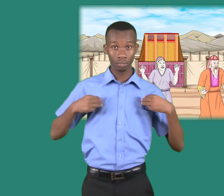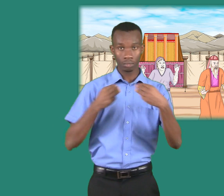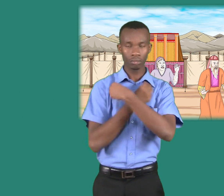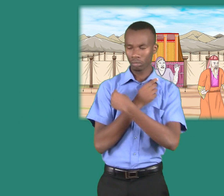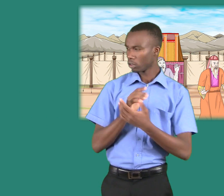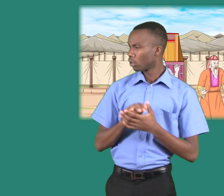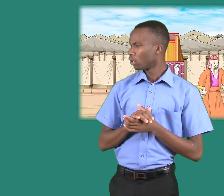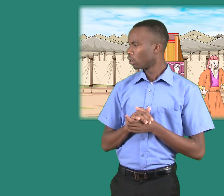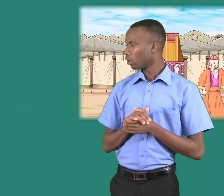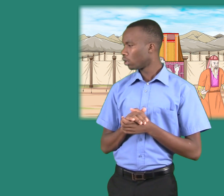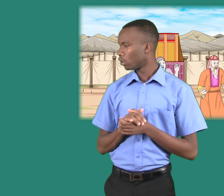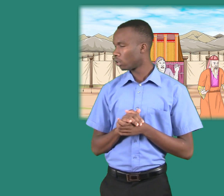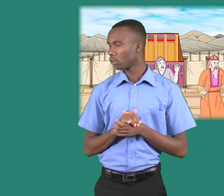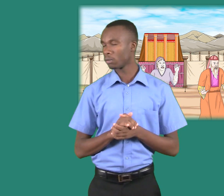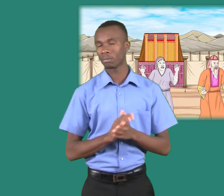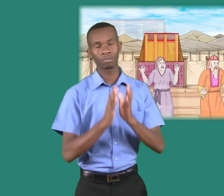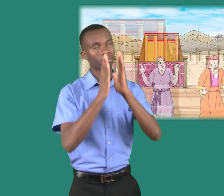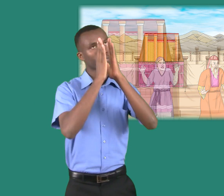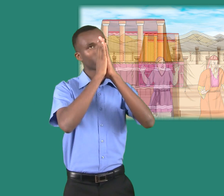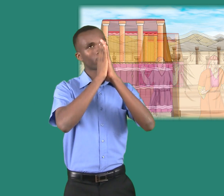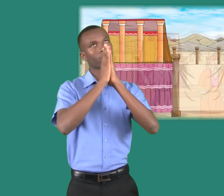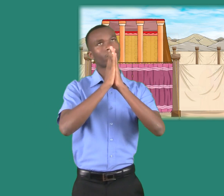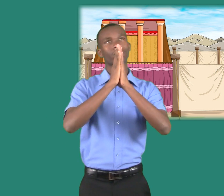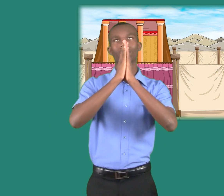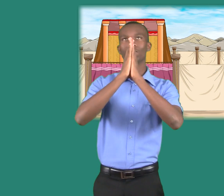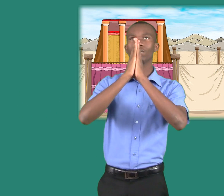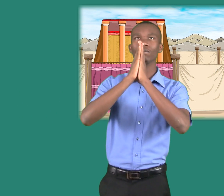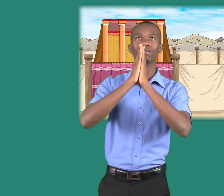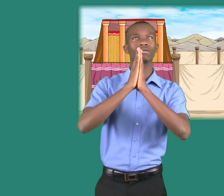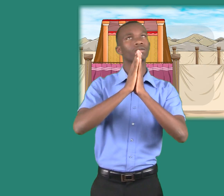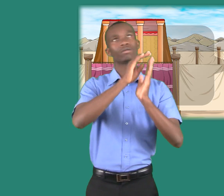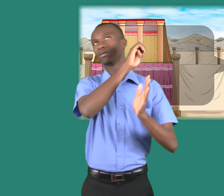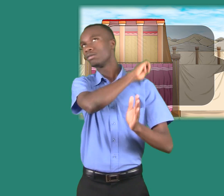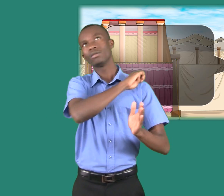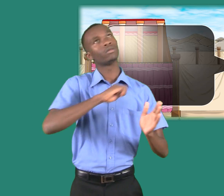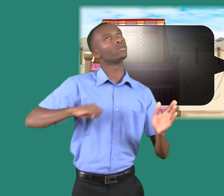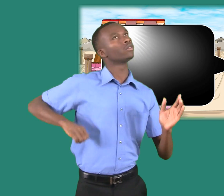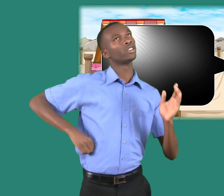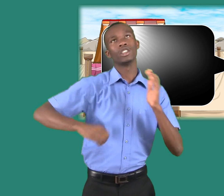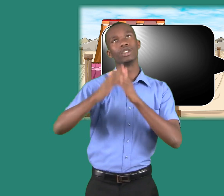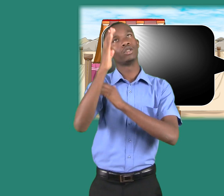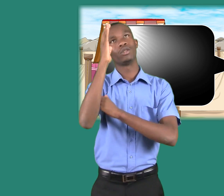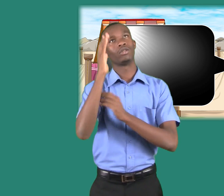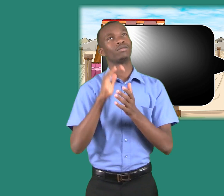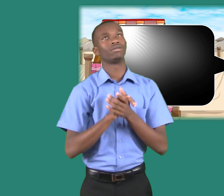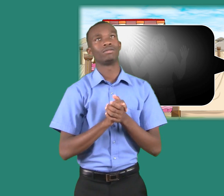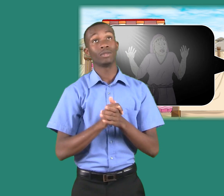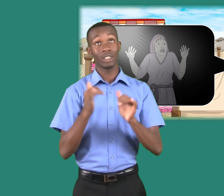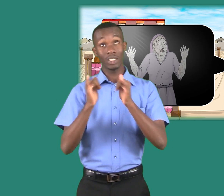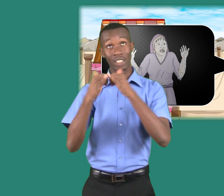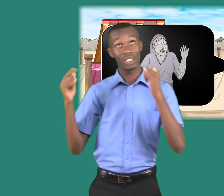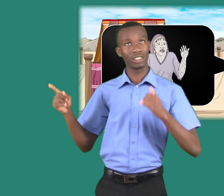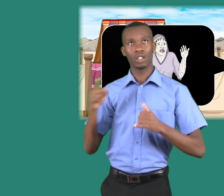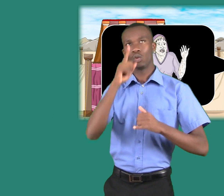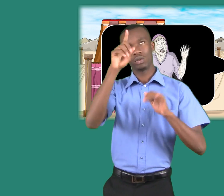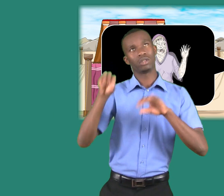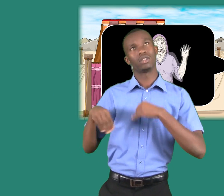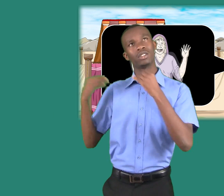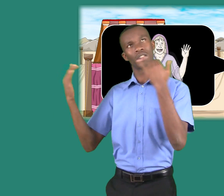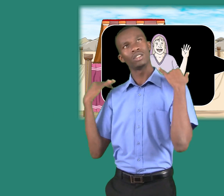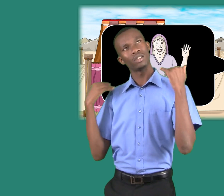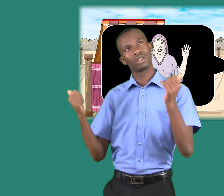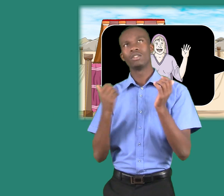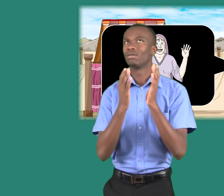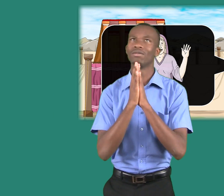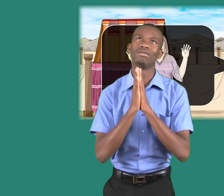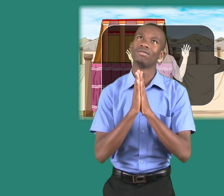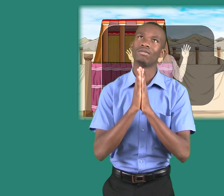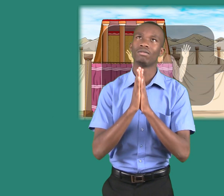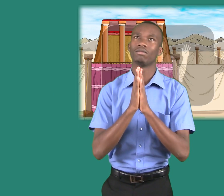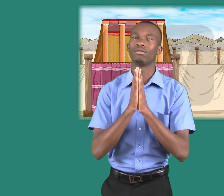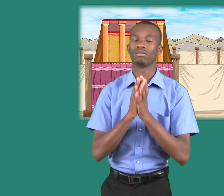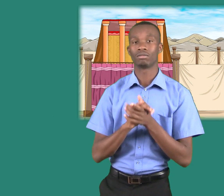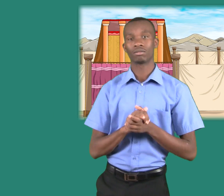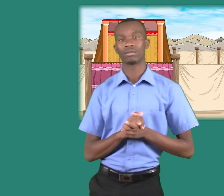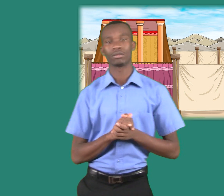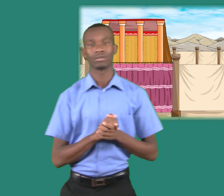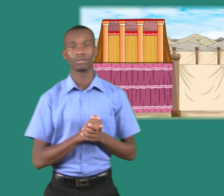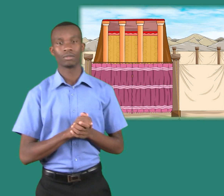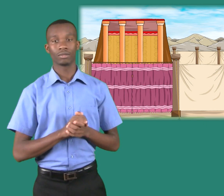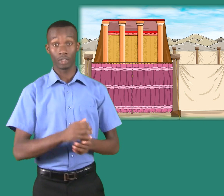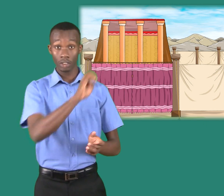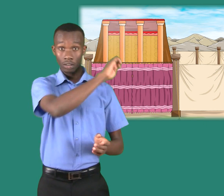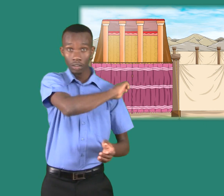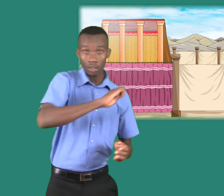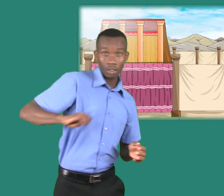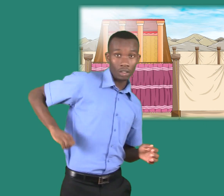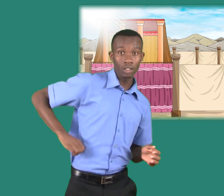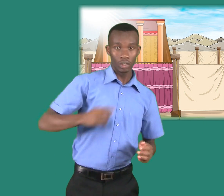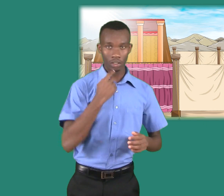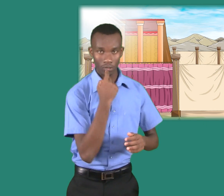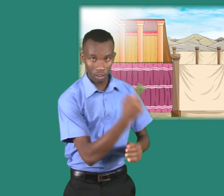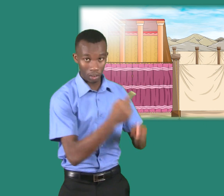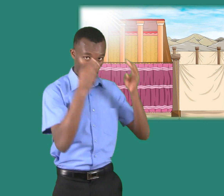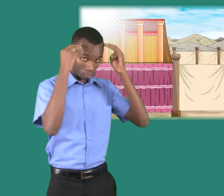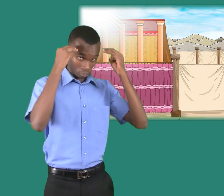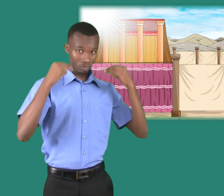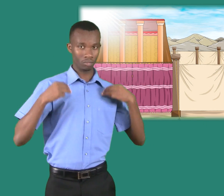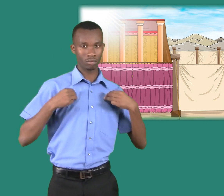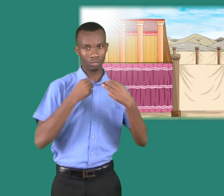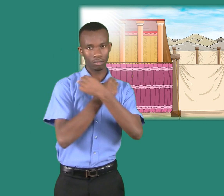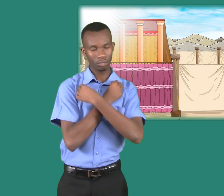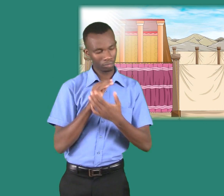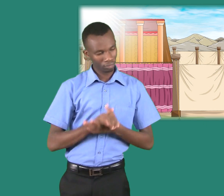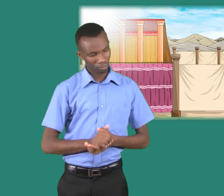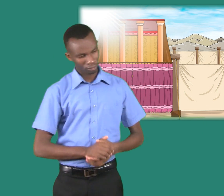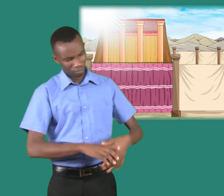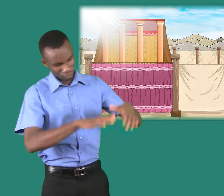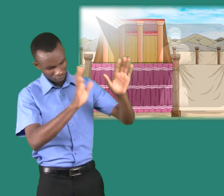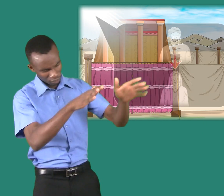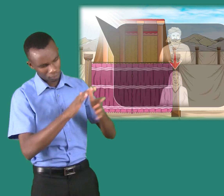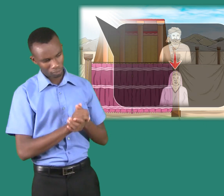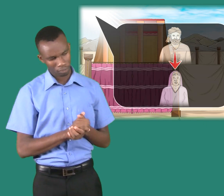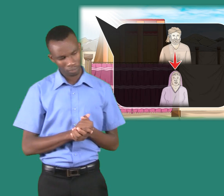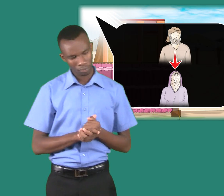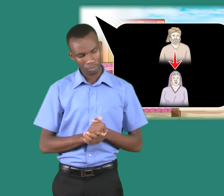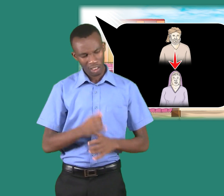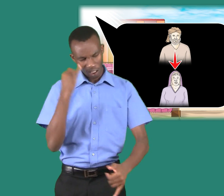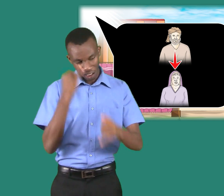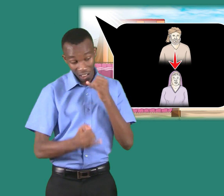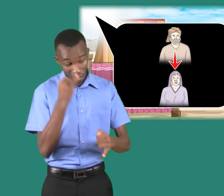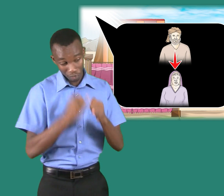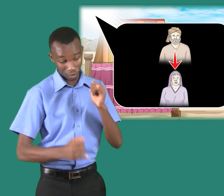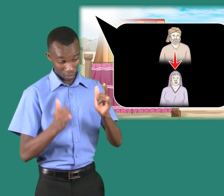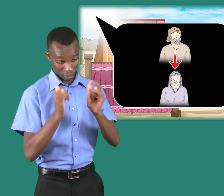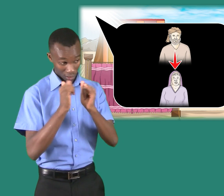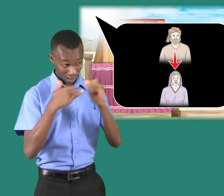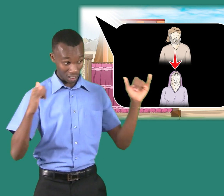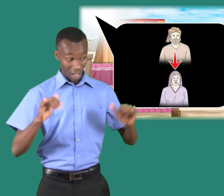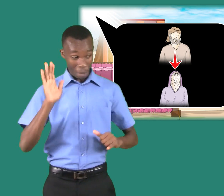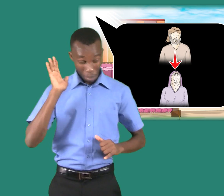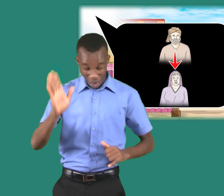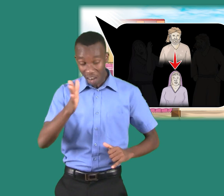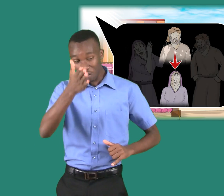So Moses cried out to the LORD, “O God, please heal her!”